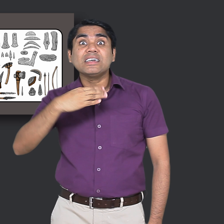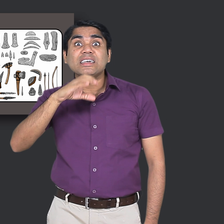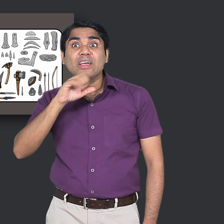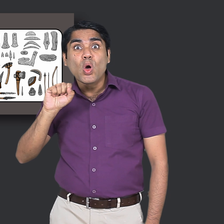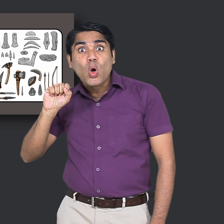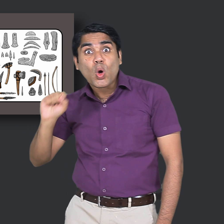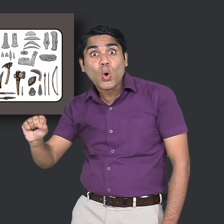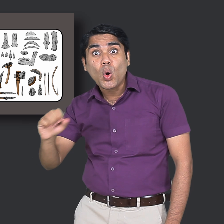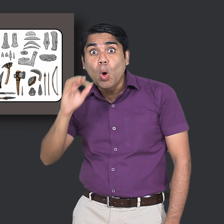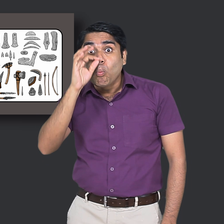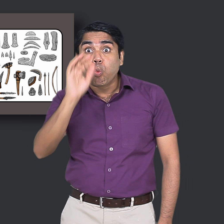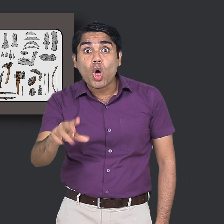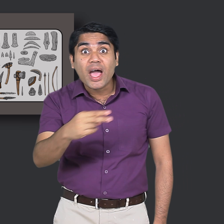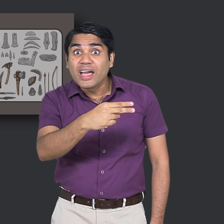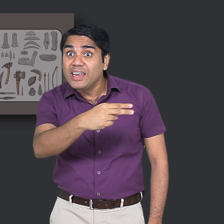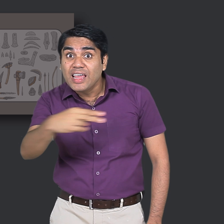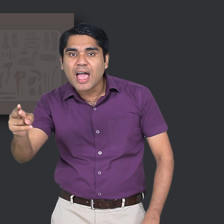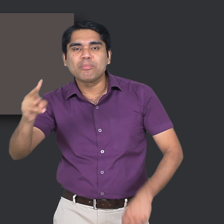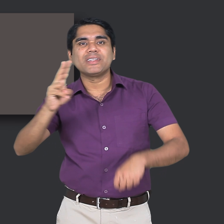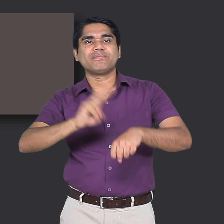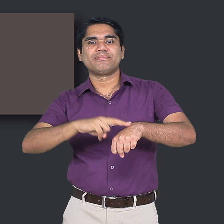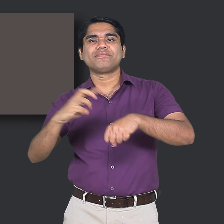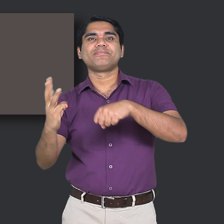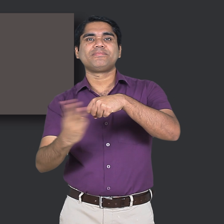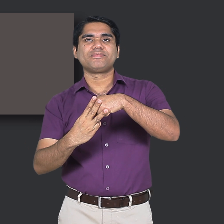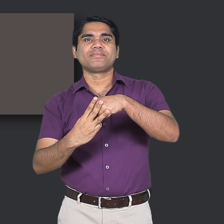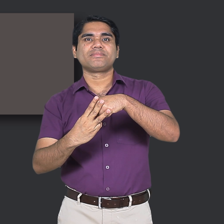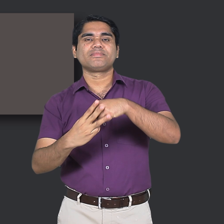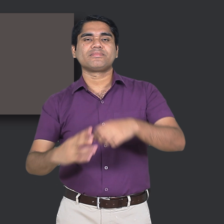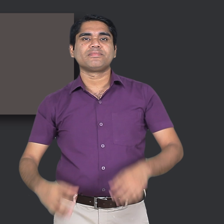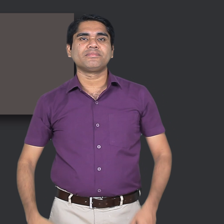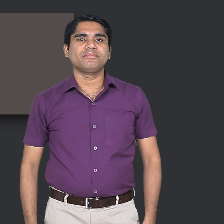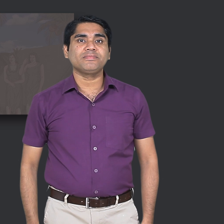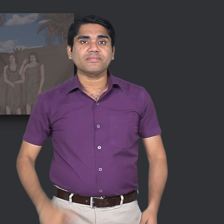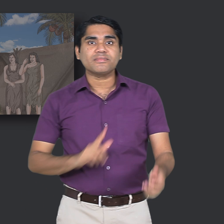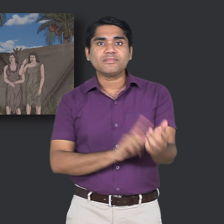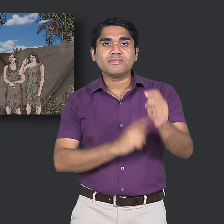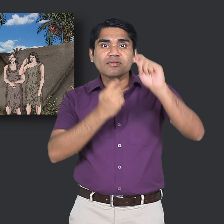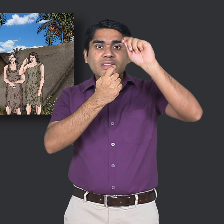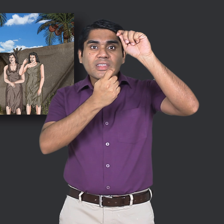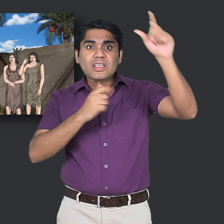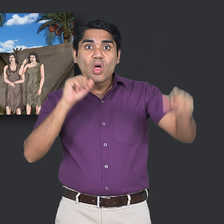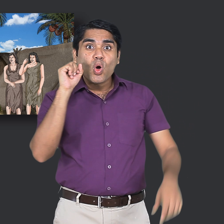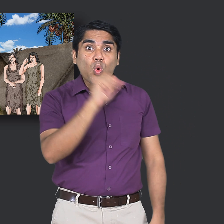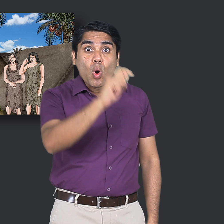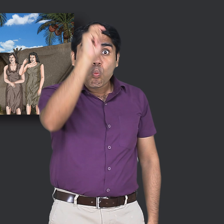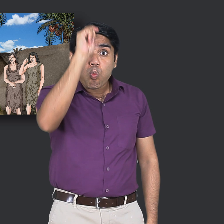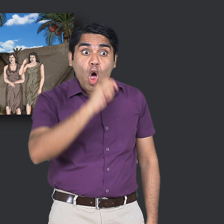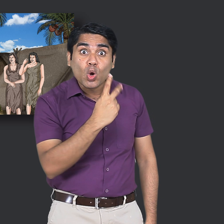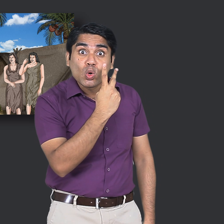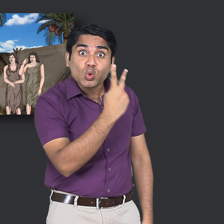And the sister of Tubal-cain was Naamah.